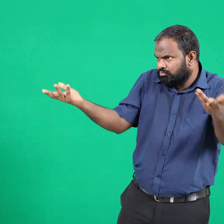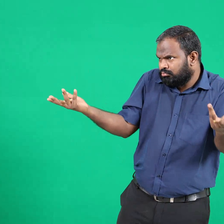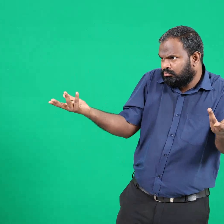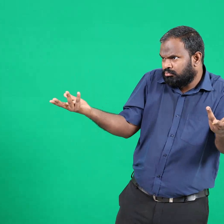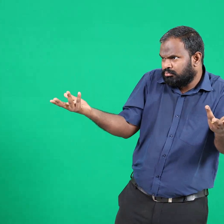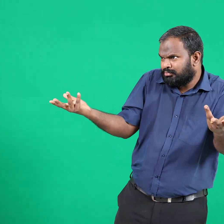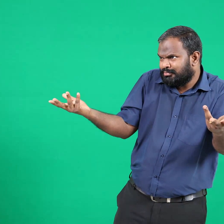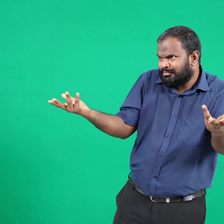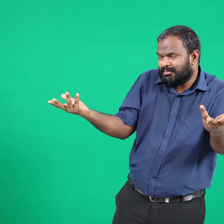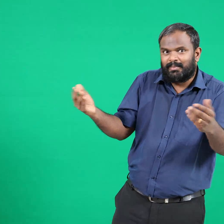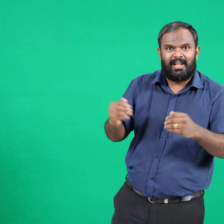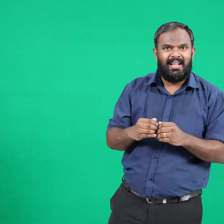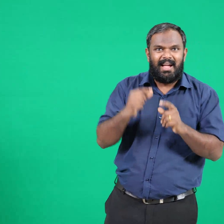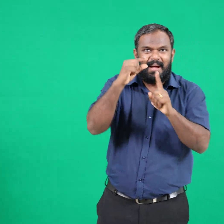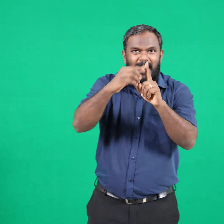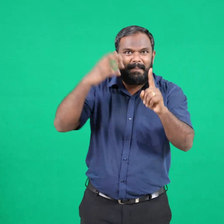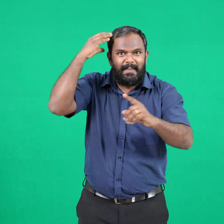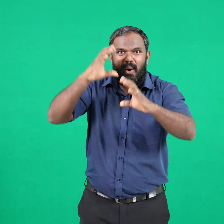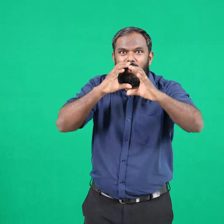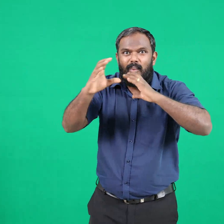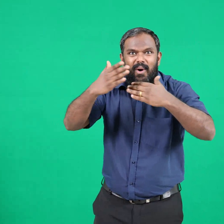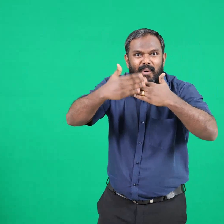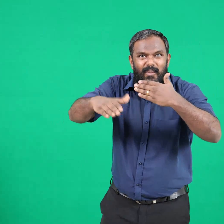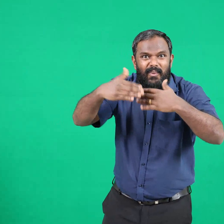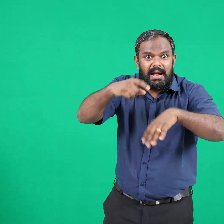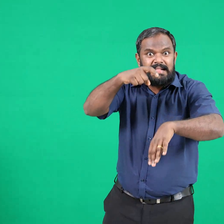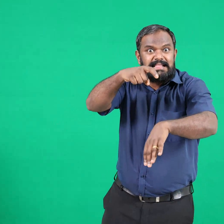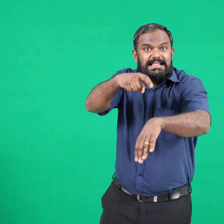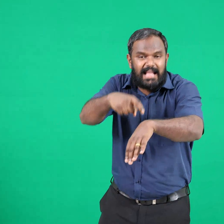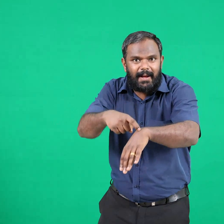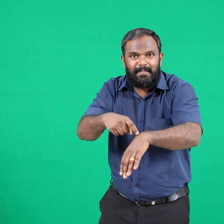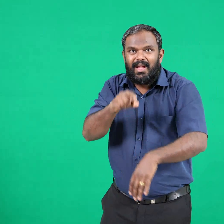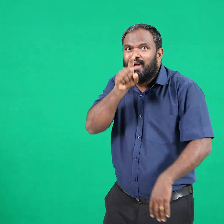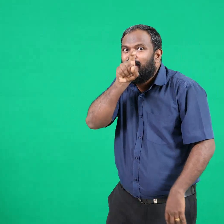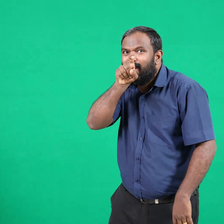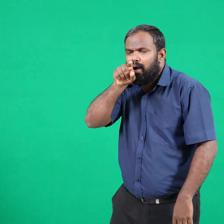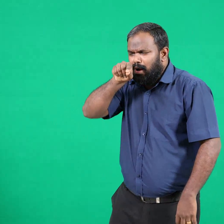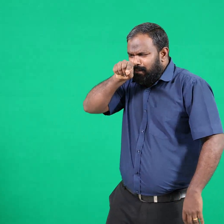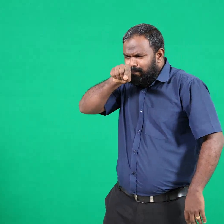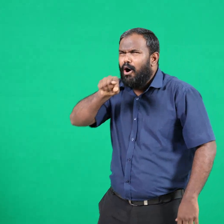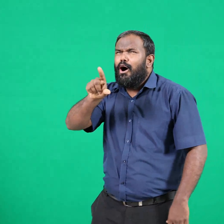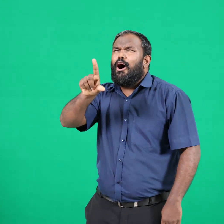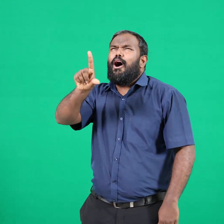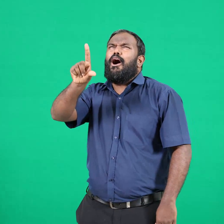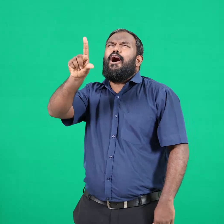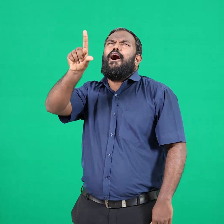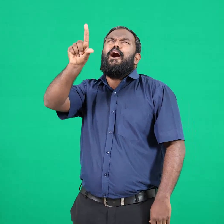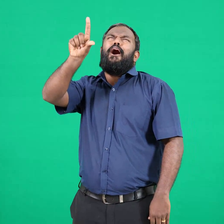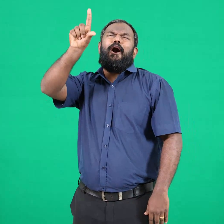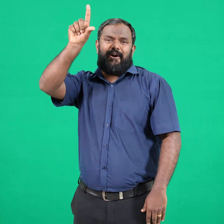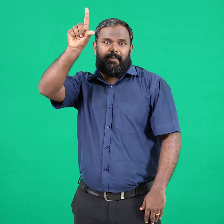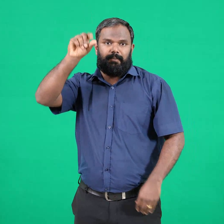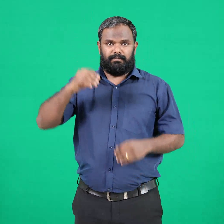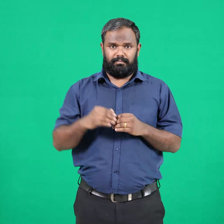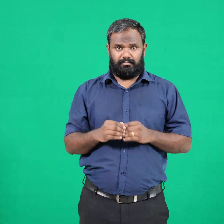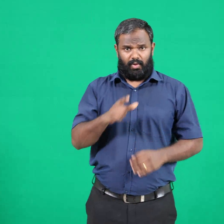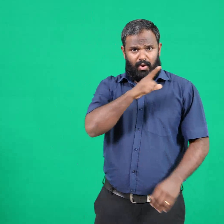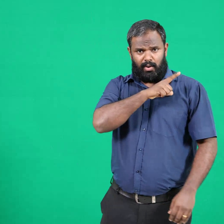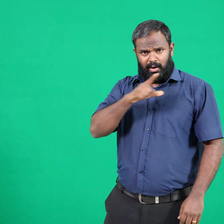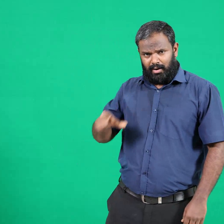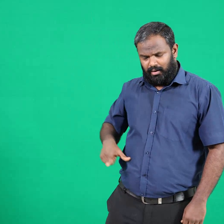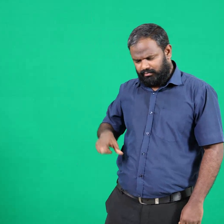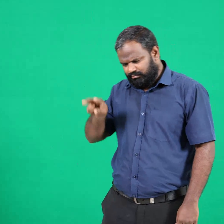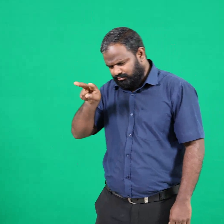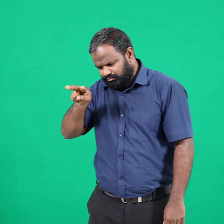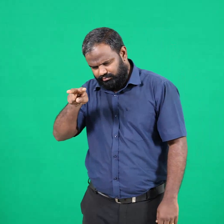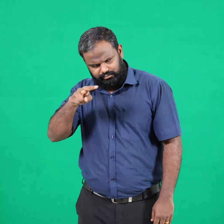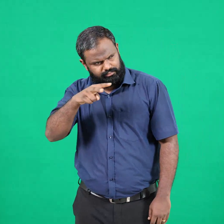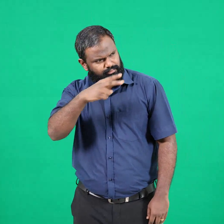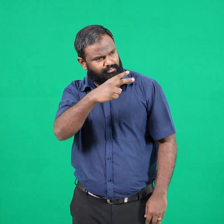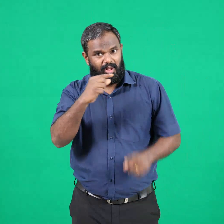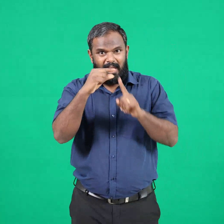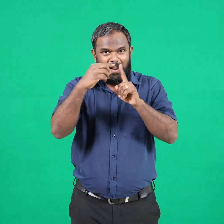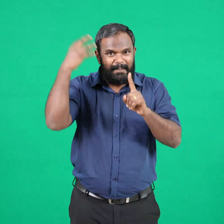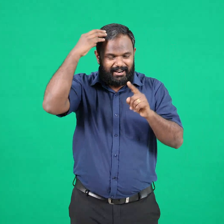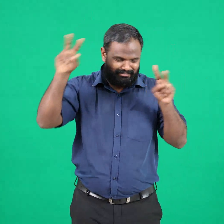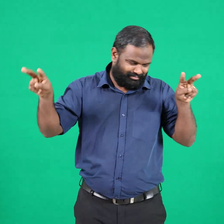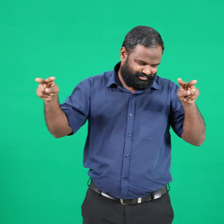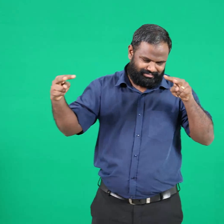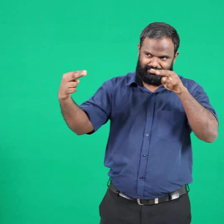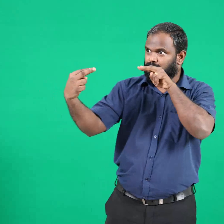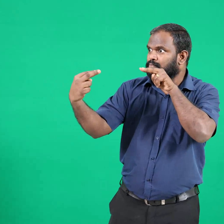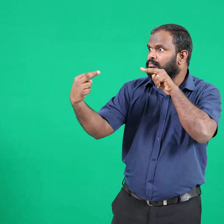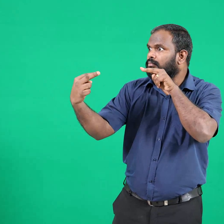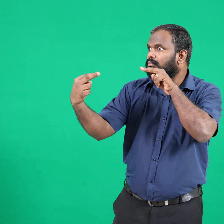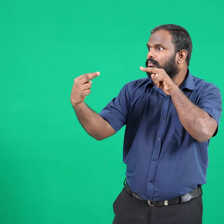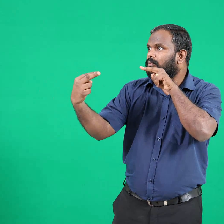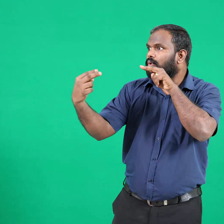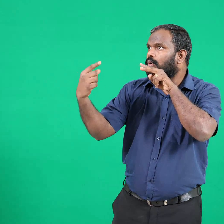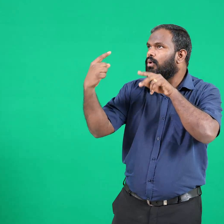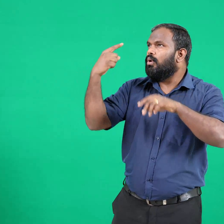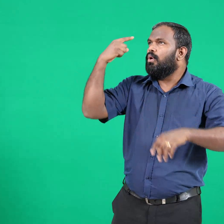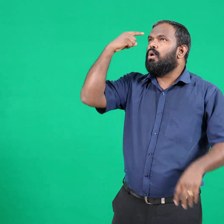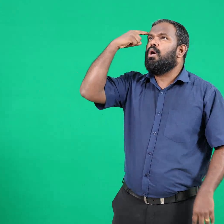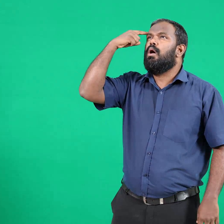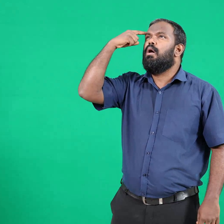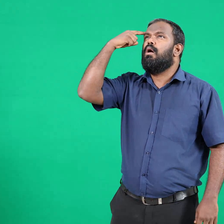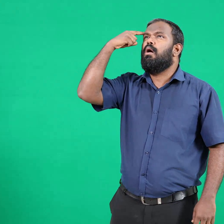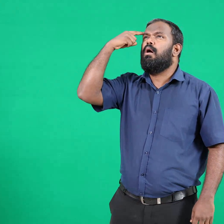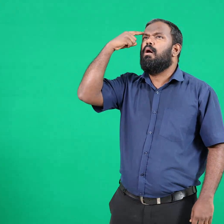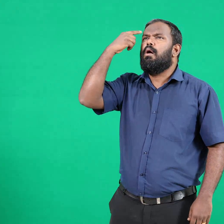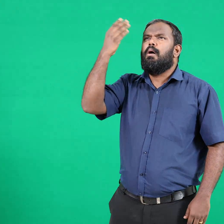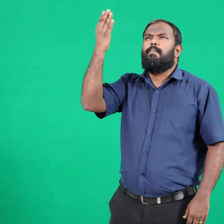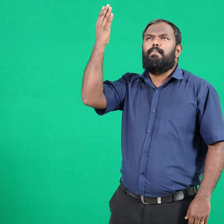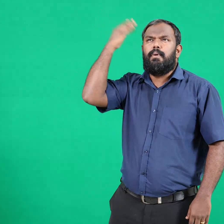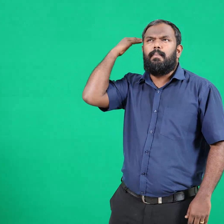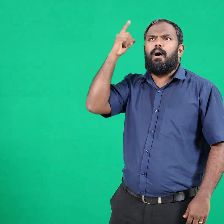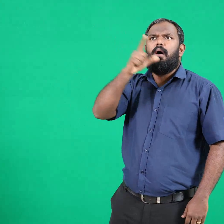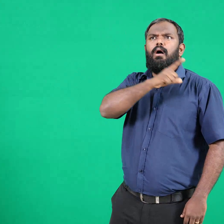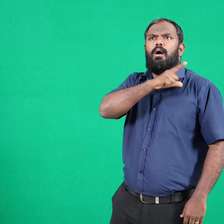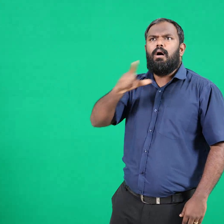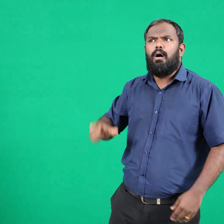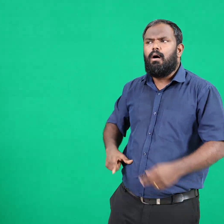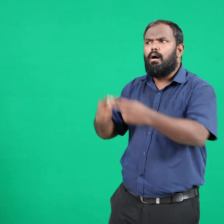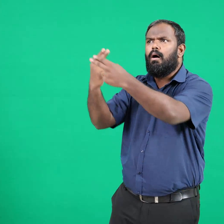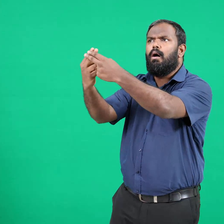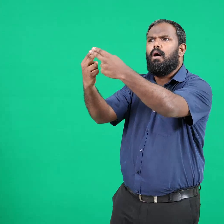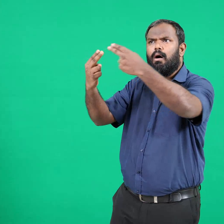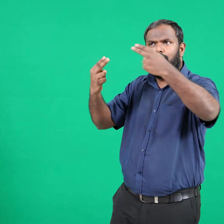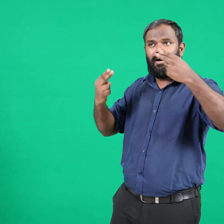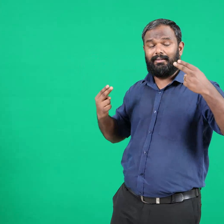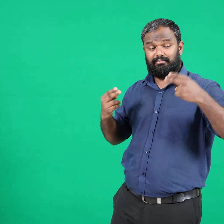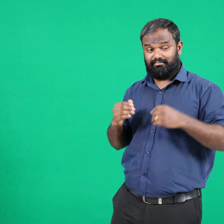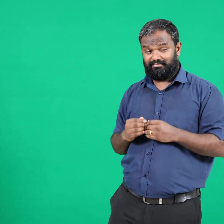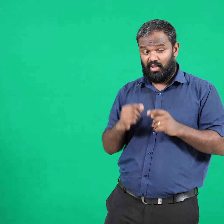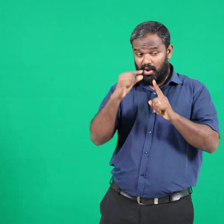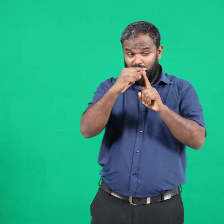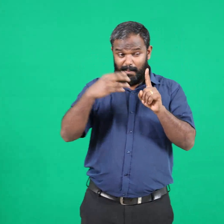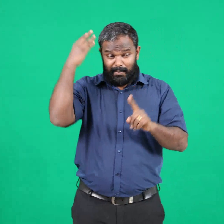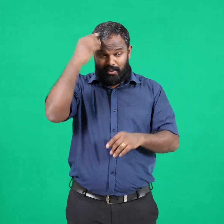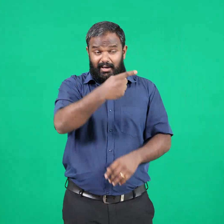While he was still speaking, the rooster crowed. And the Lord turned and looked at Peter.